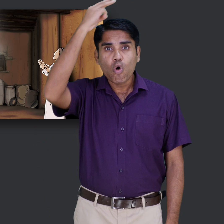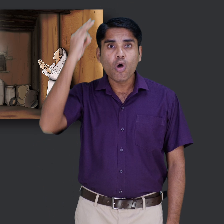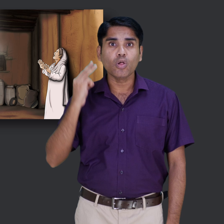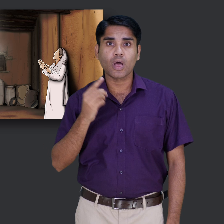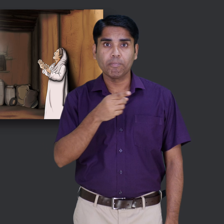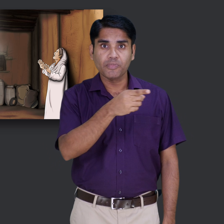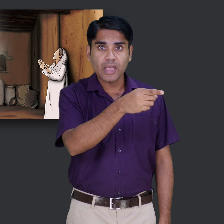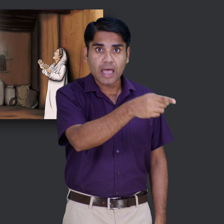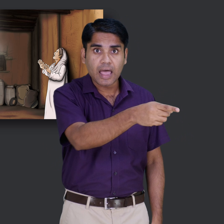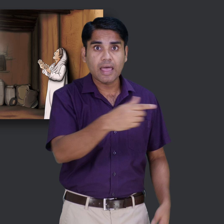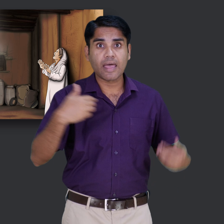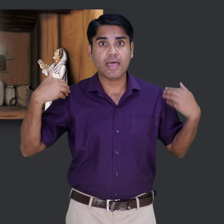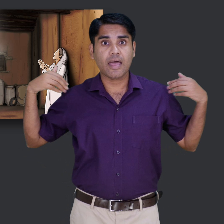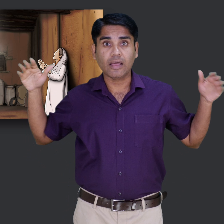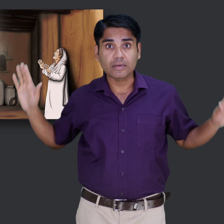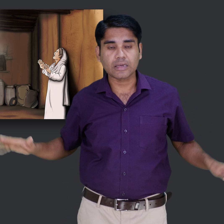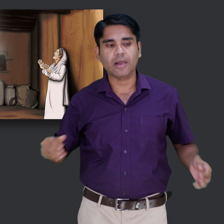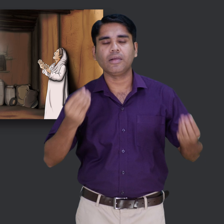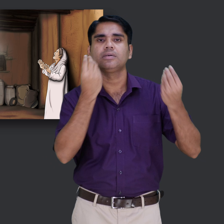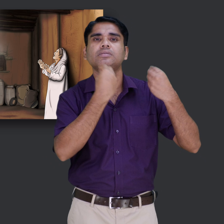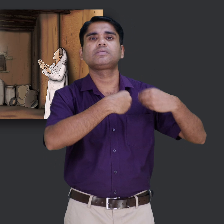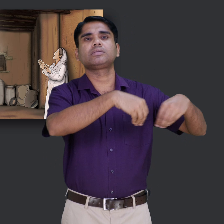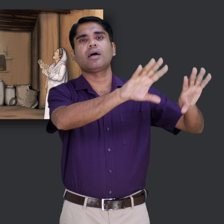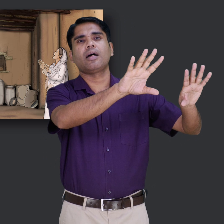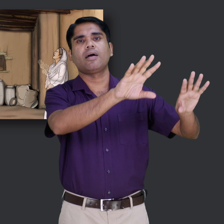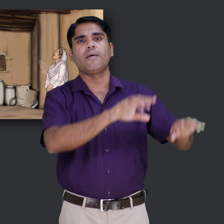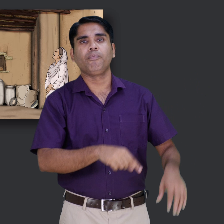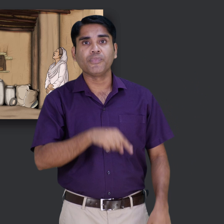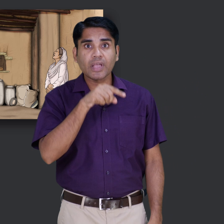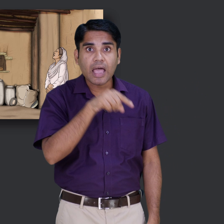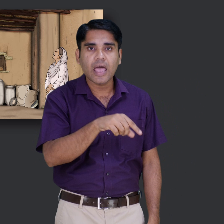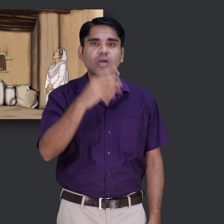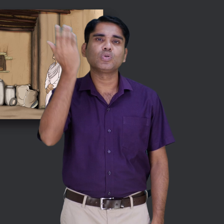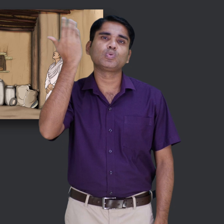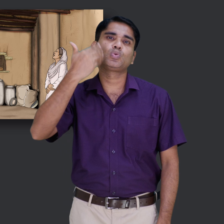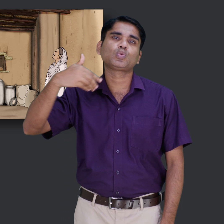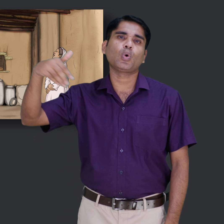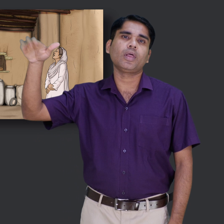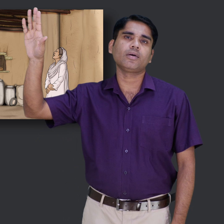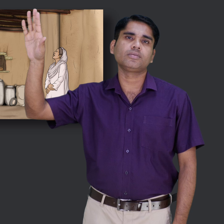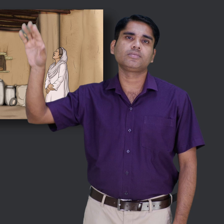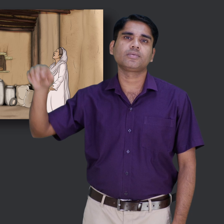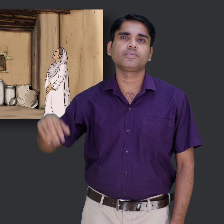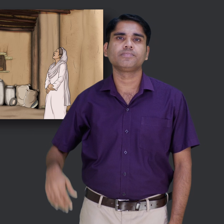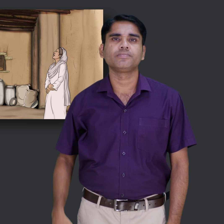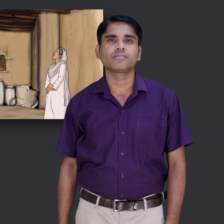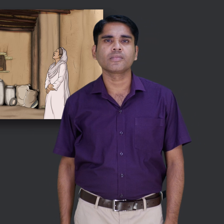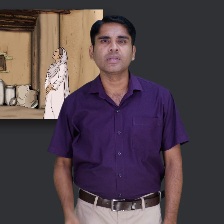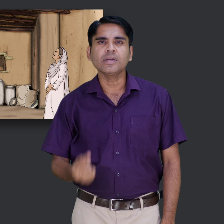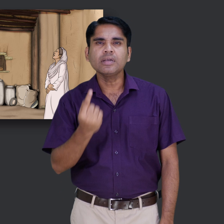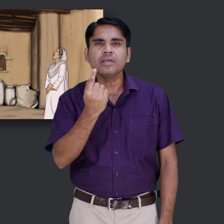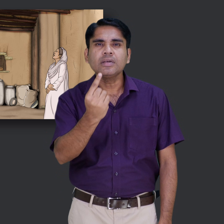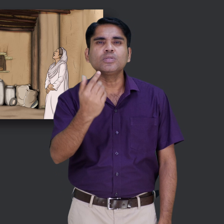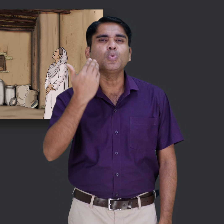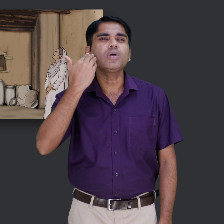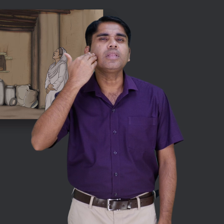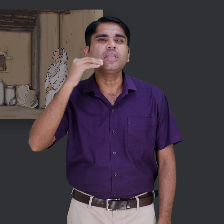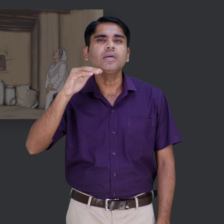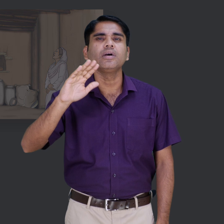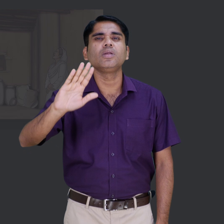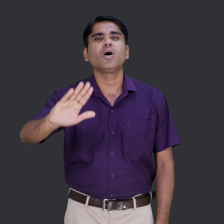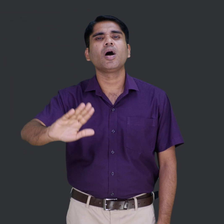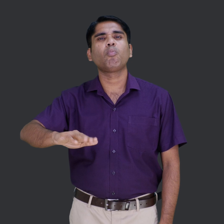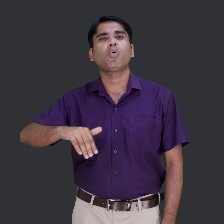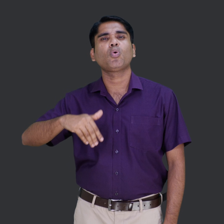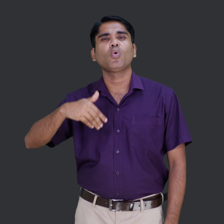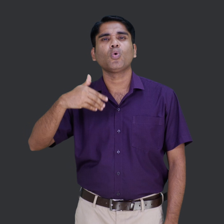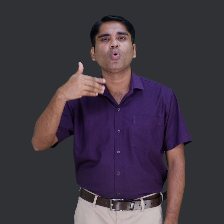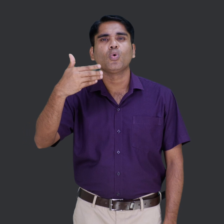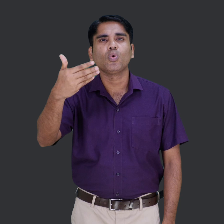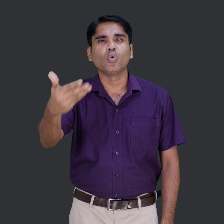Then the angel left her.